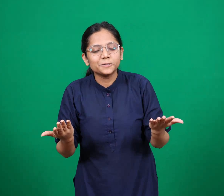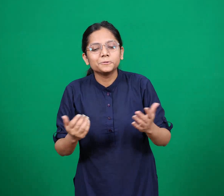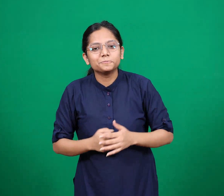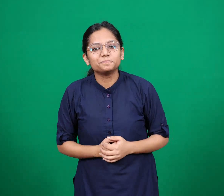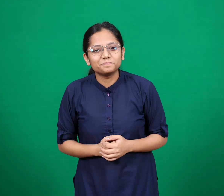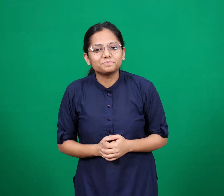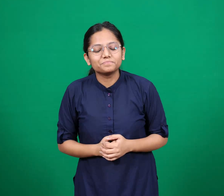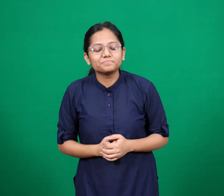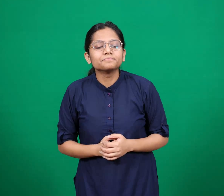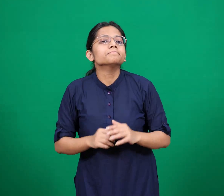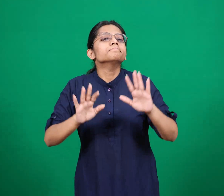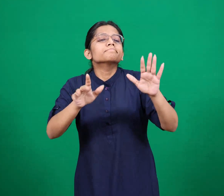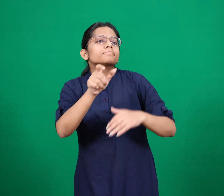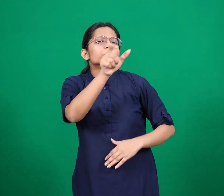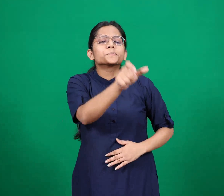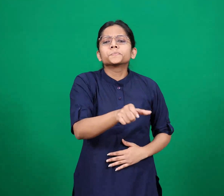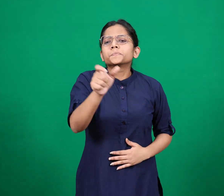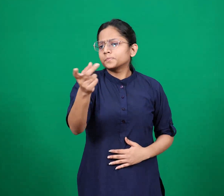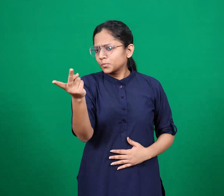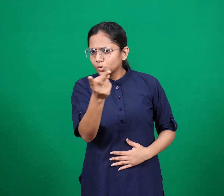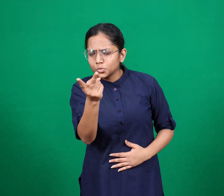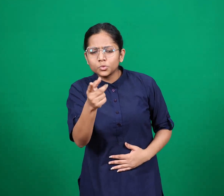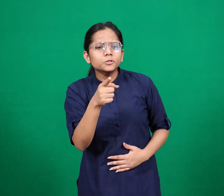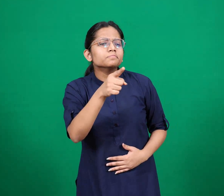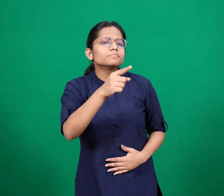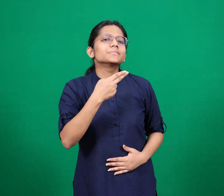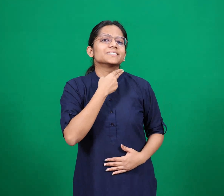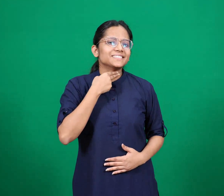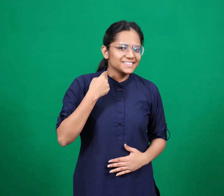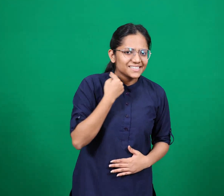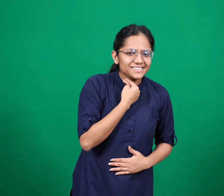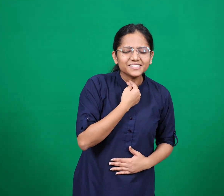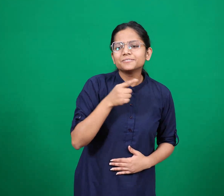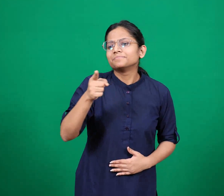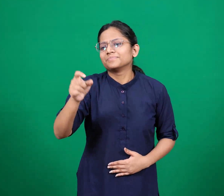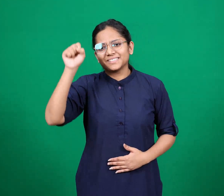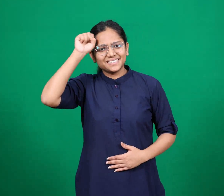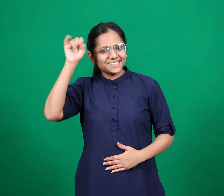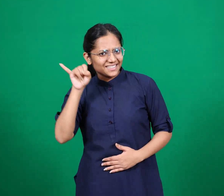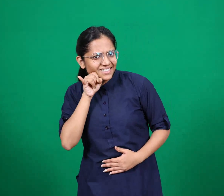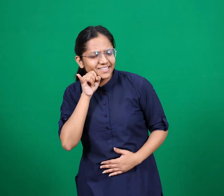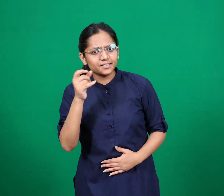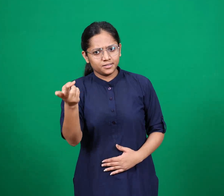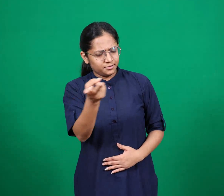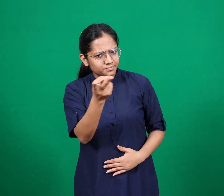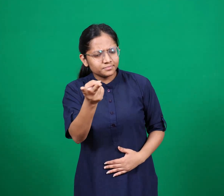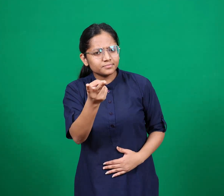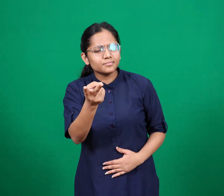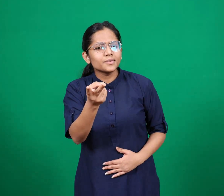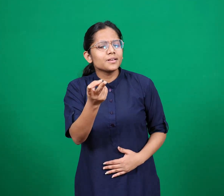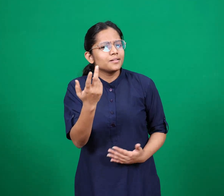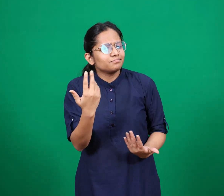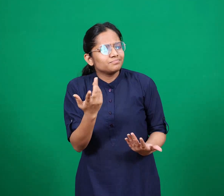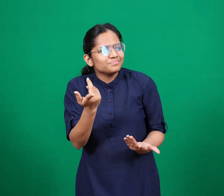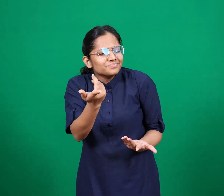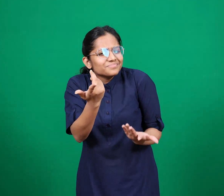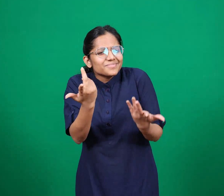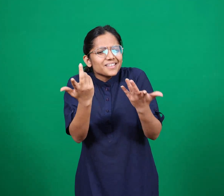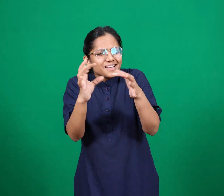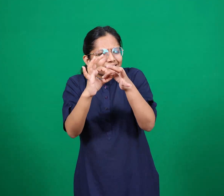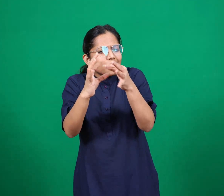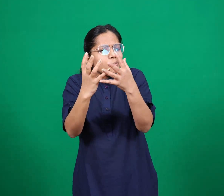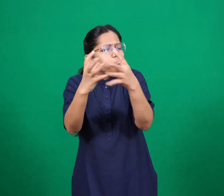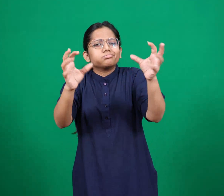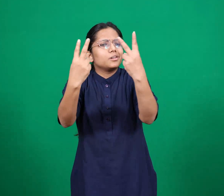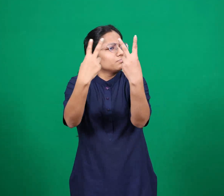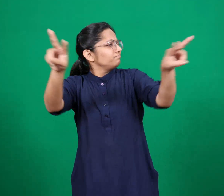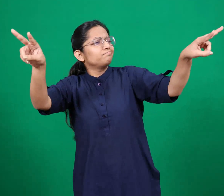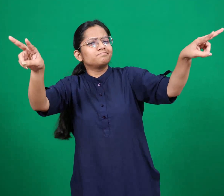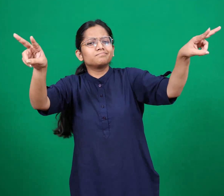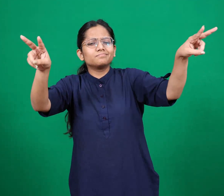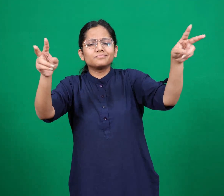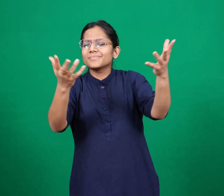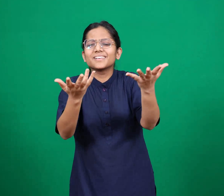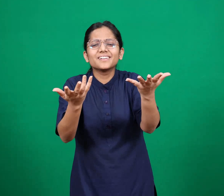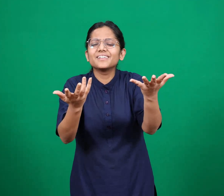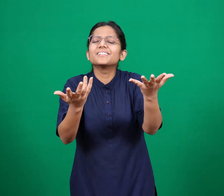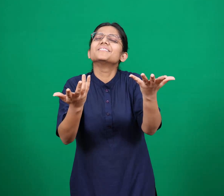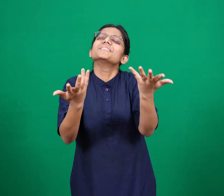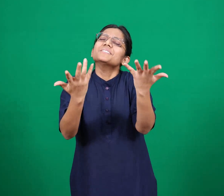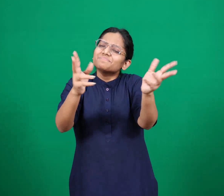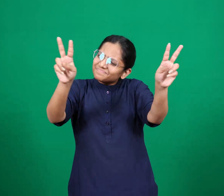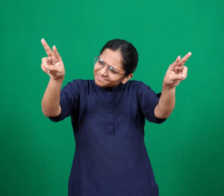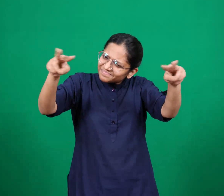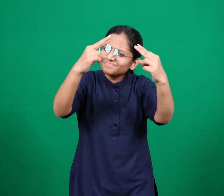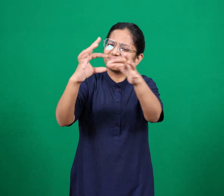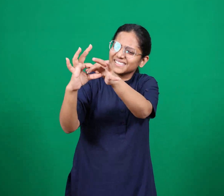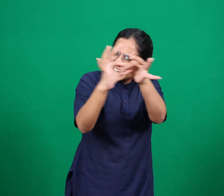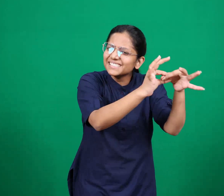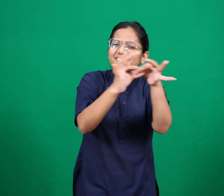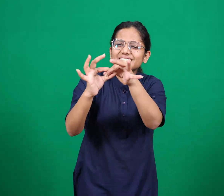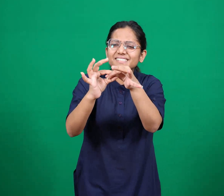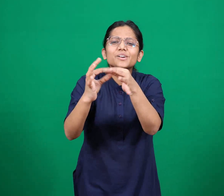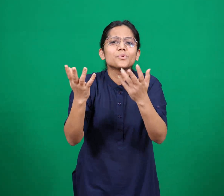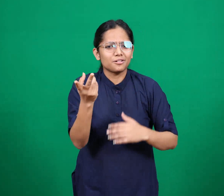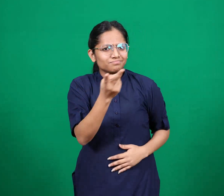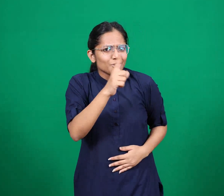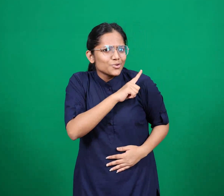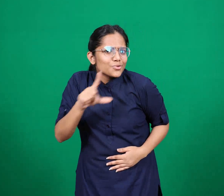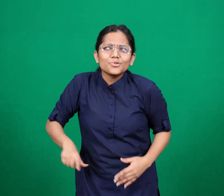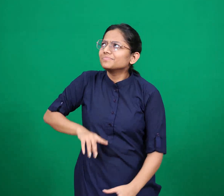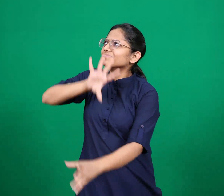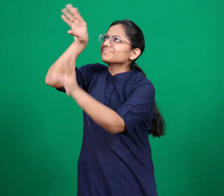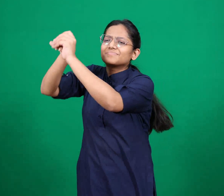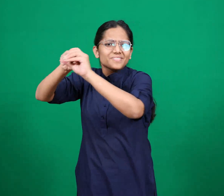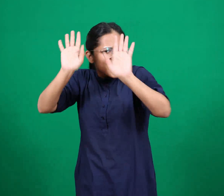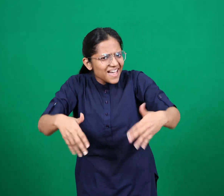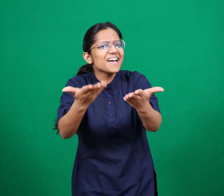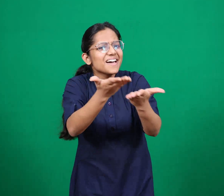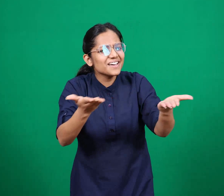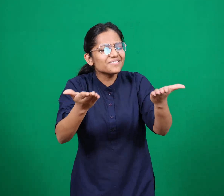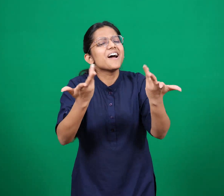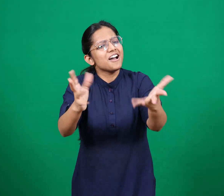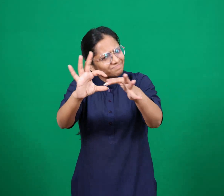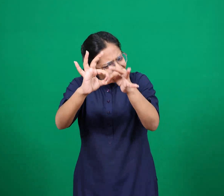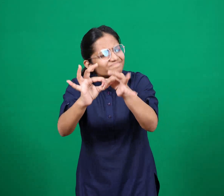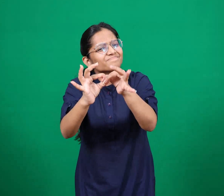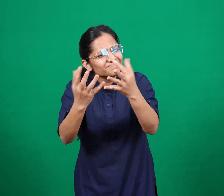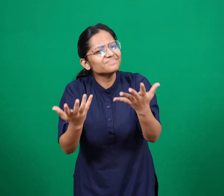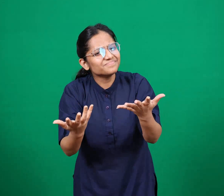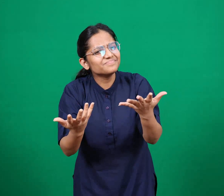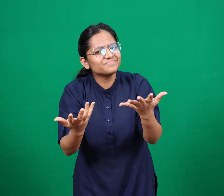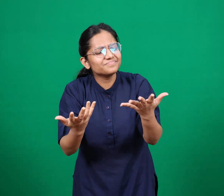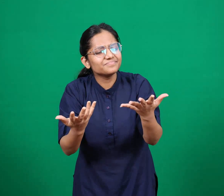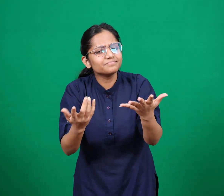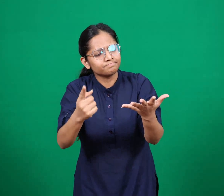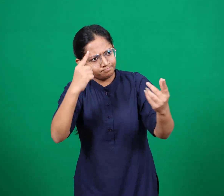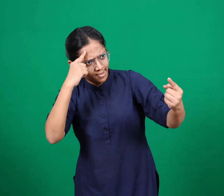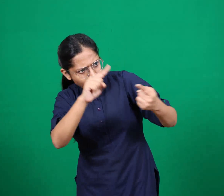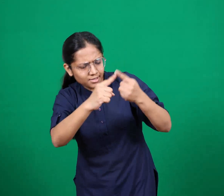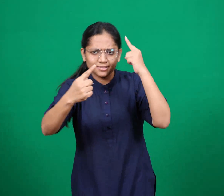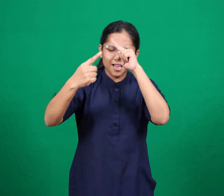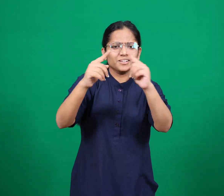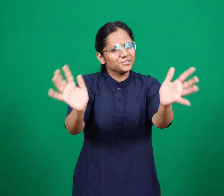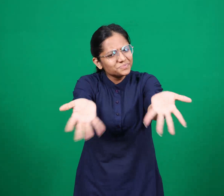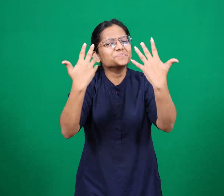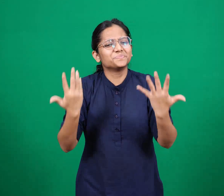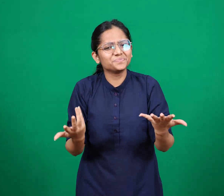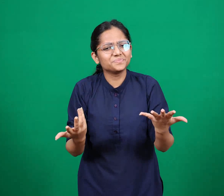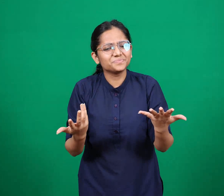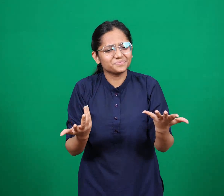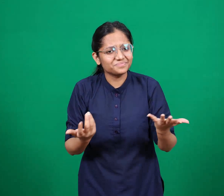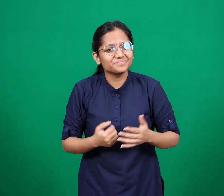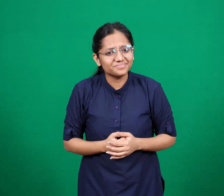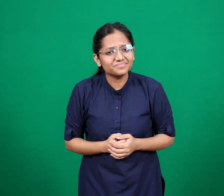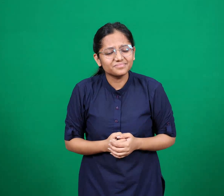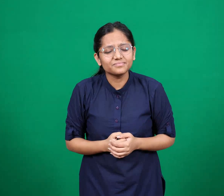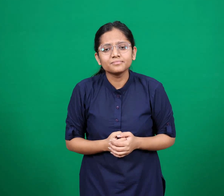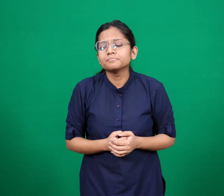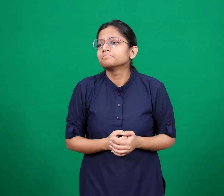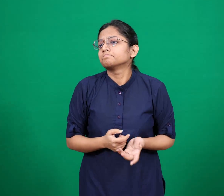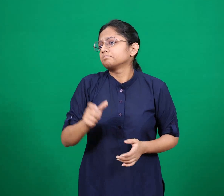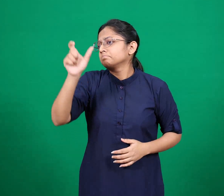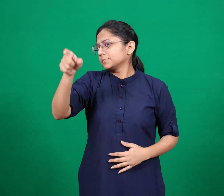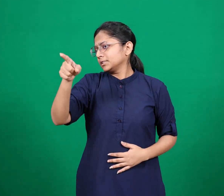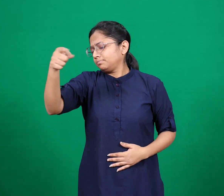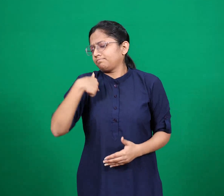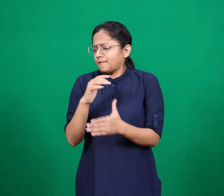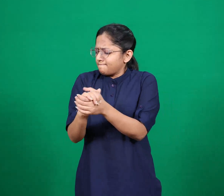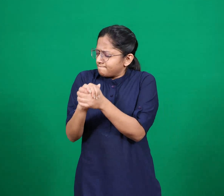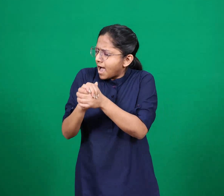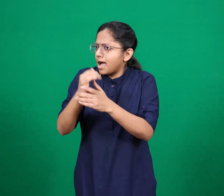I urge Euodia and Syntyche to agree with each other in the Lord.